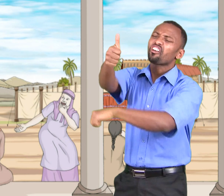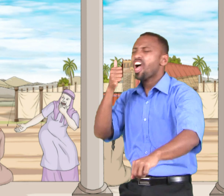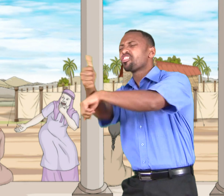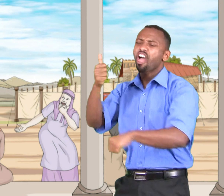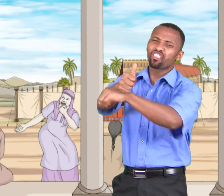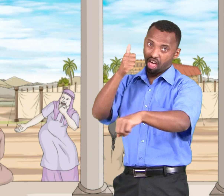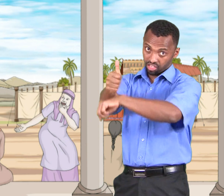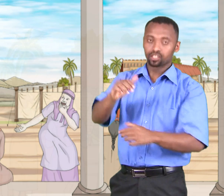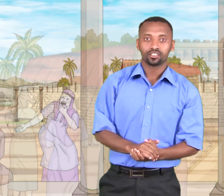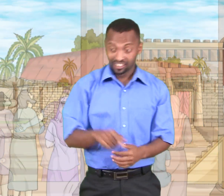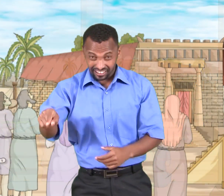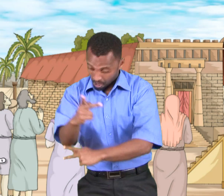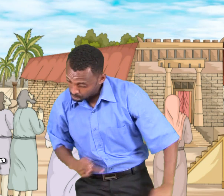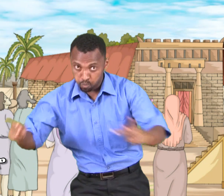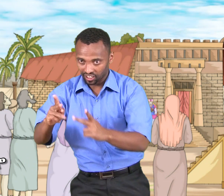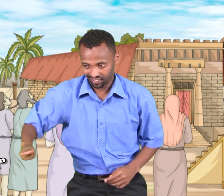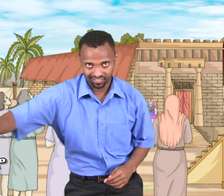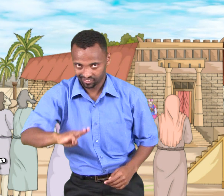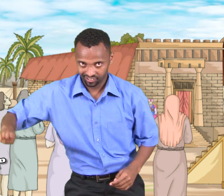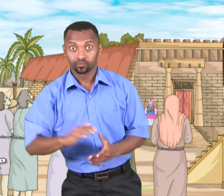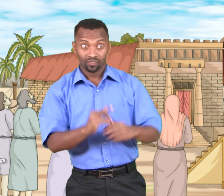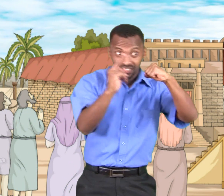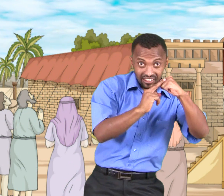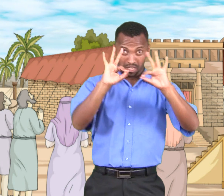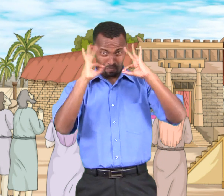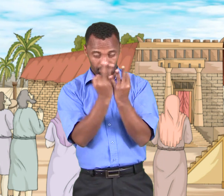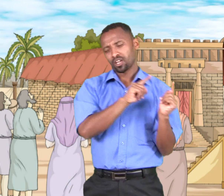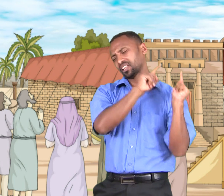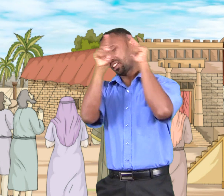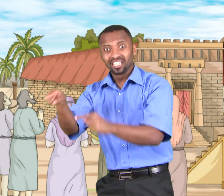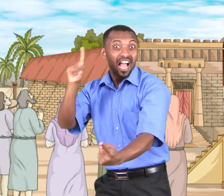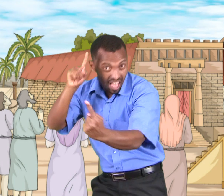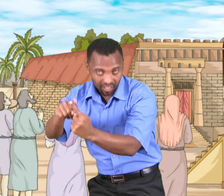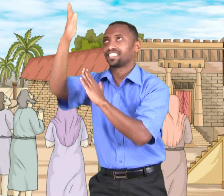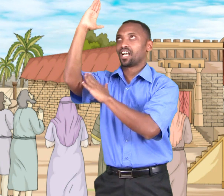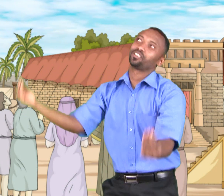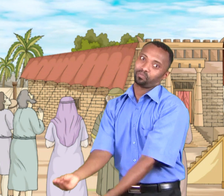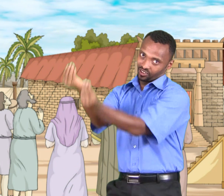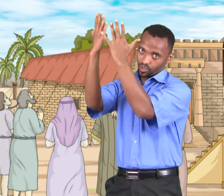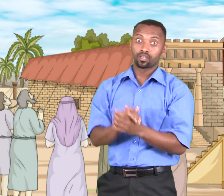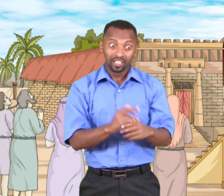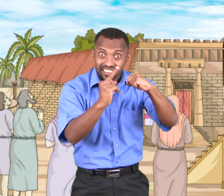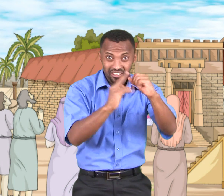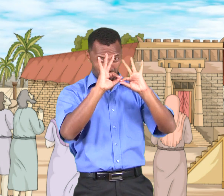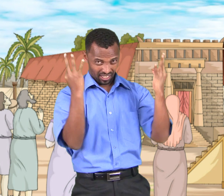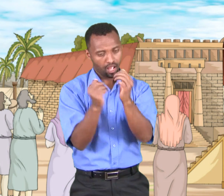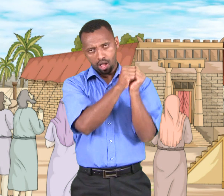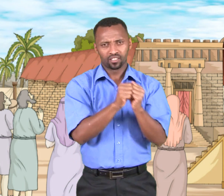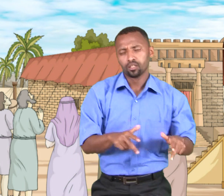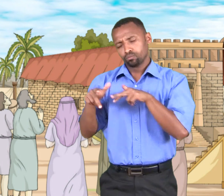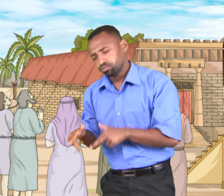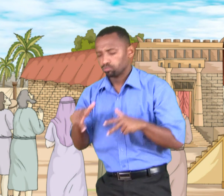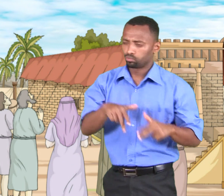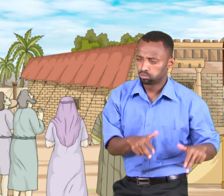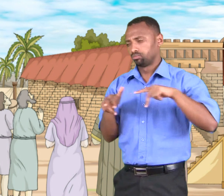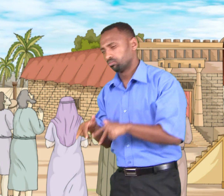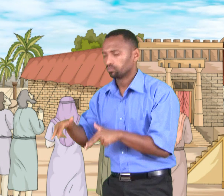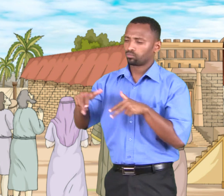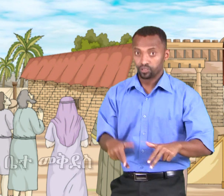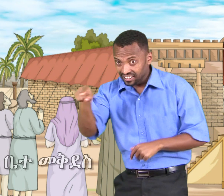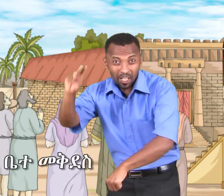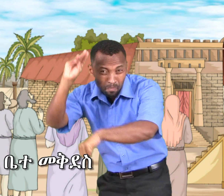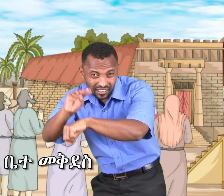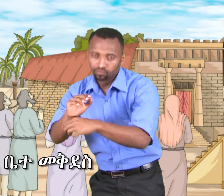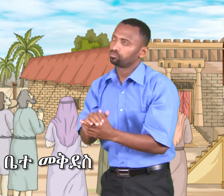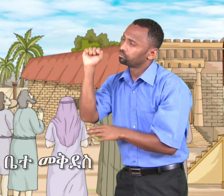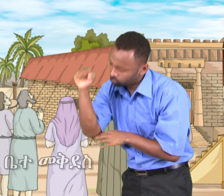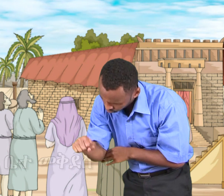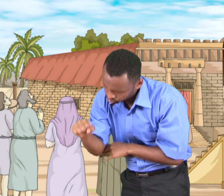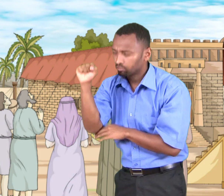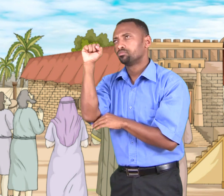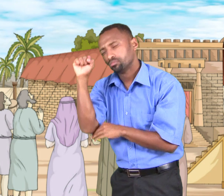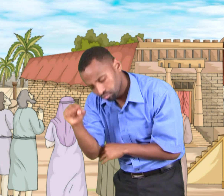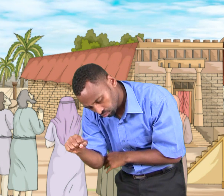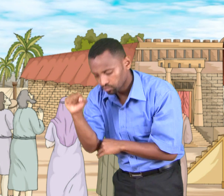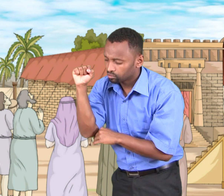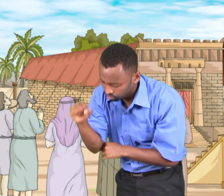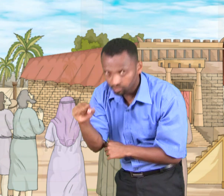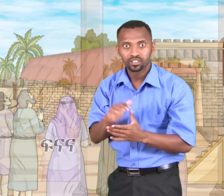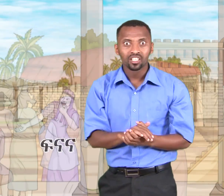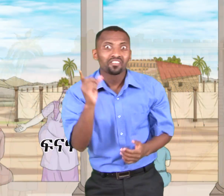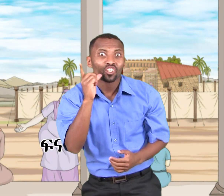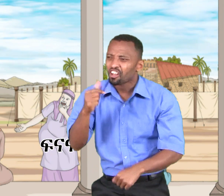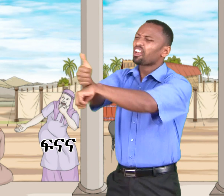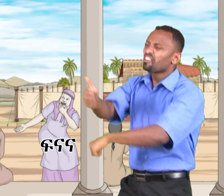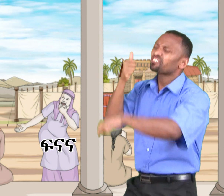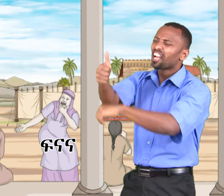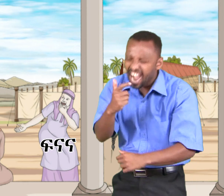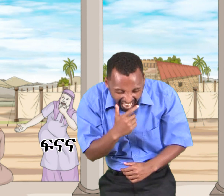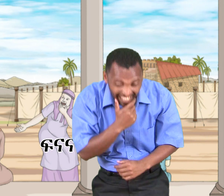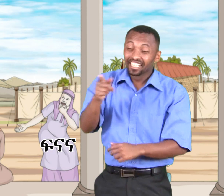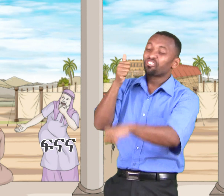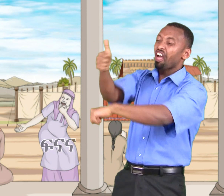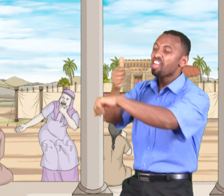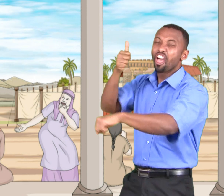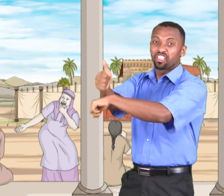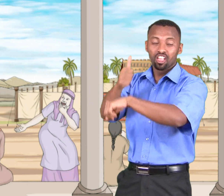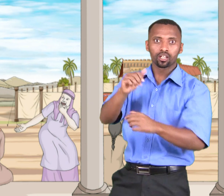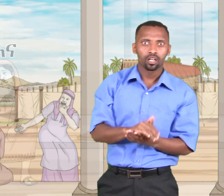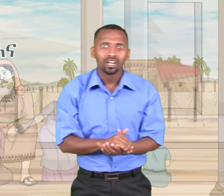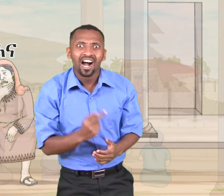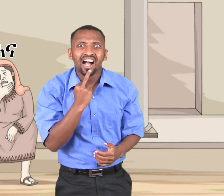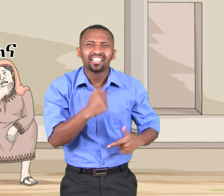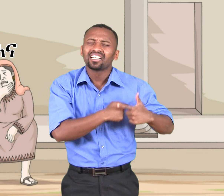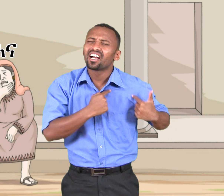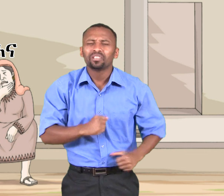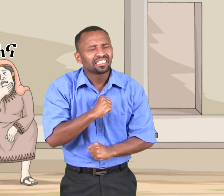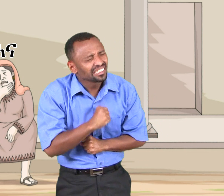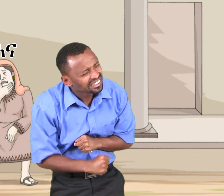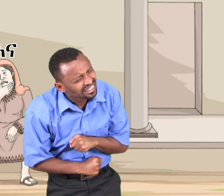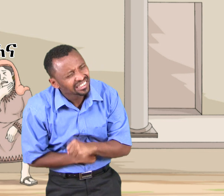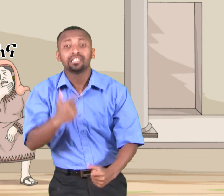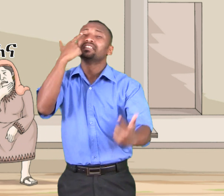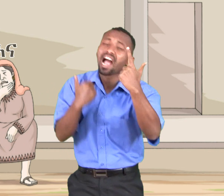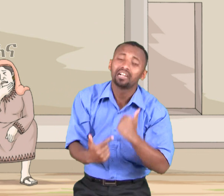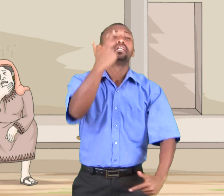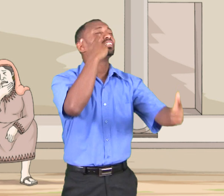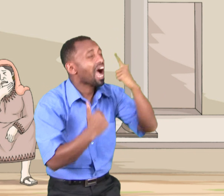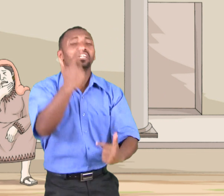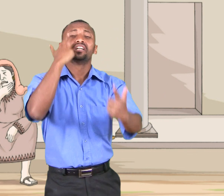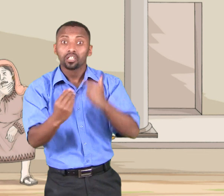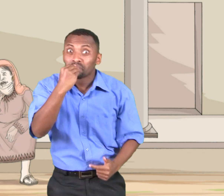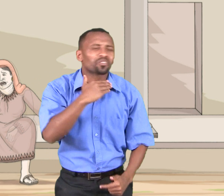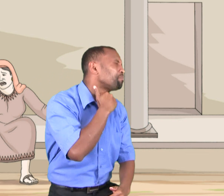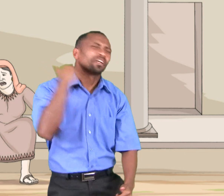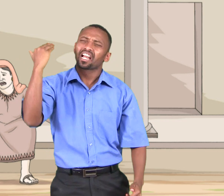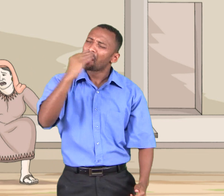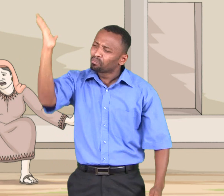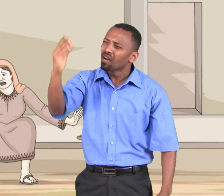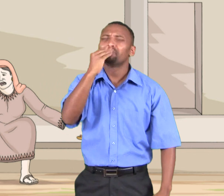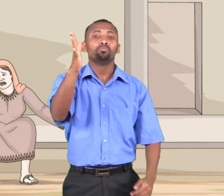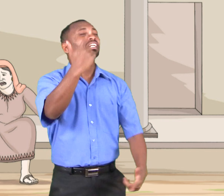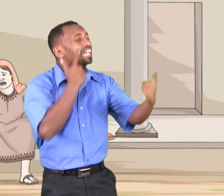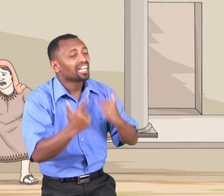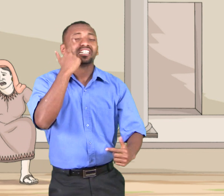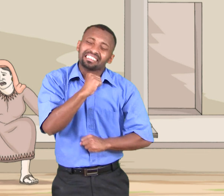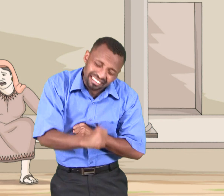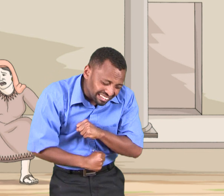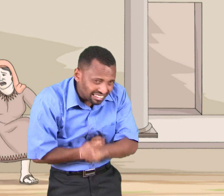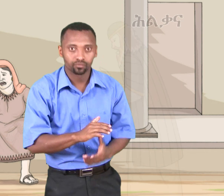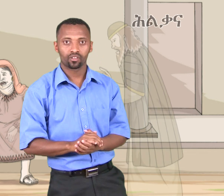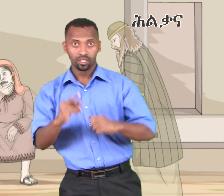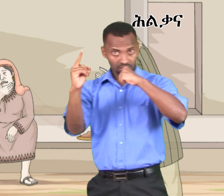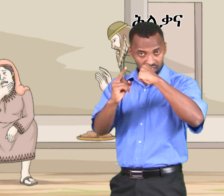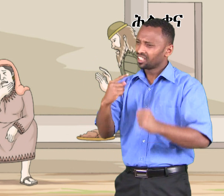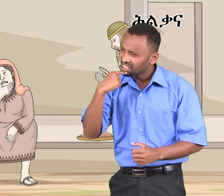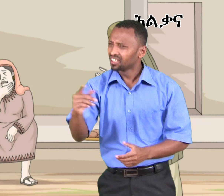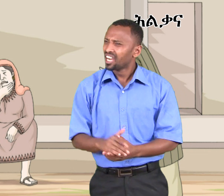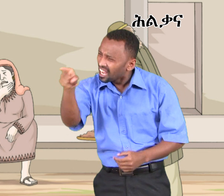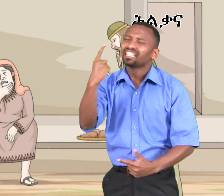Whenever Hannah went up to the house of the LORD, her rival taunted her until she wept and would not eat.